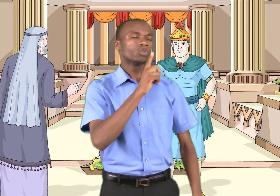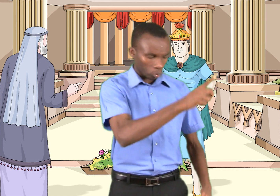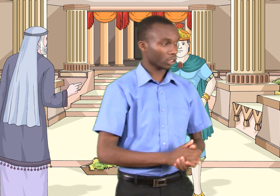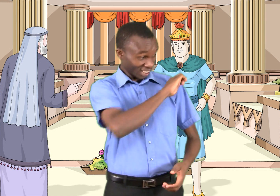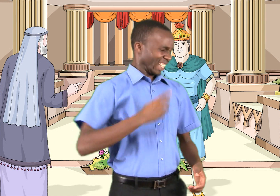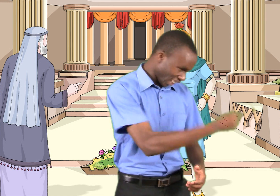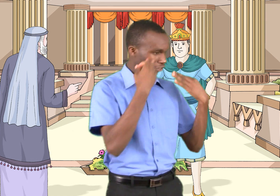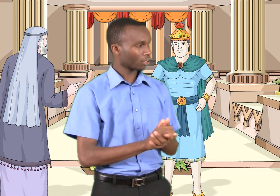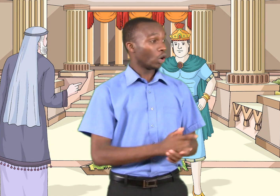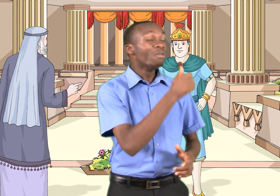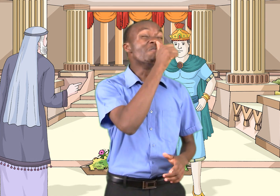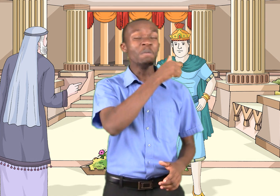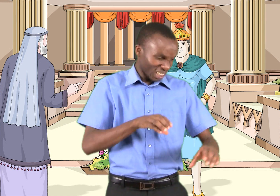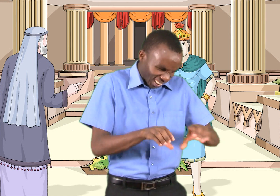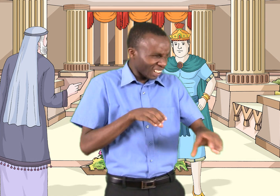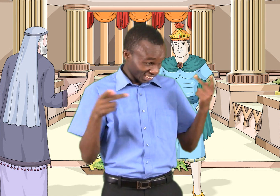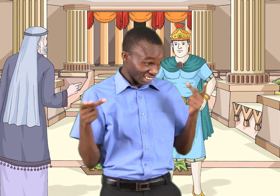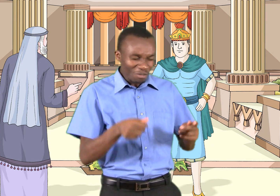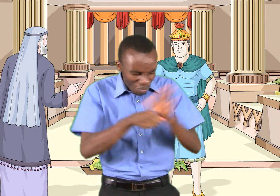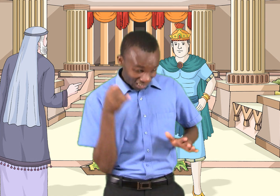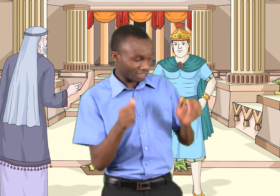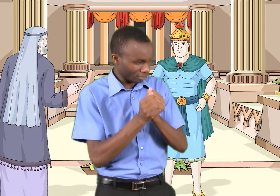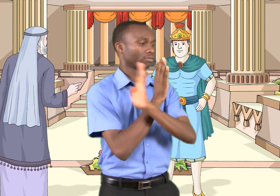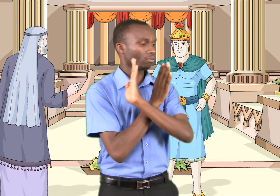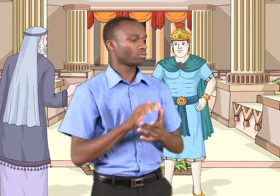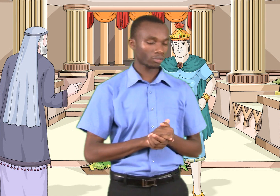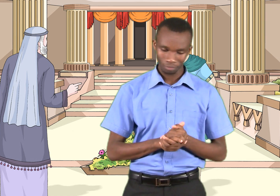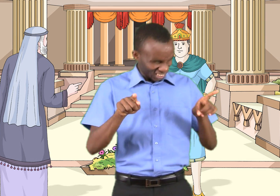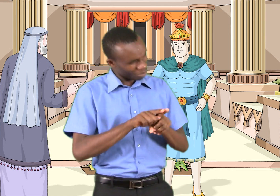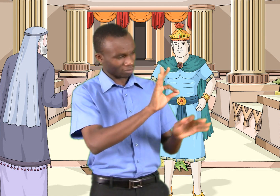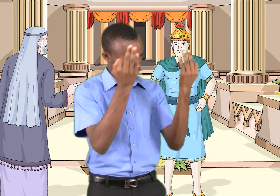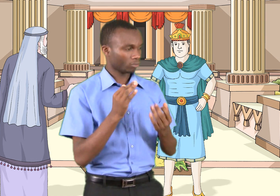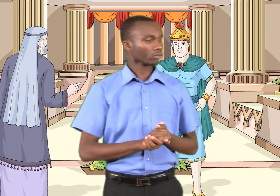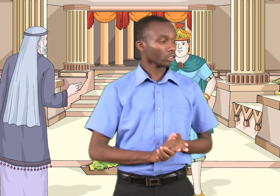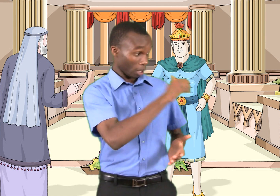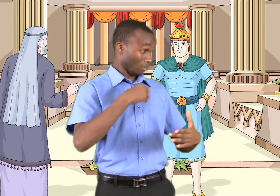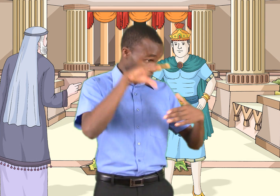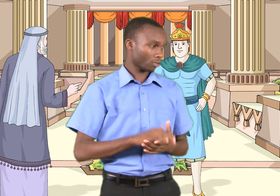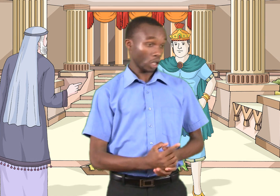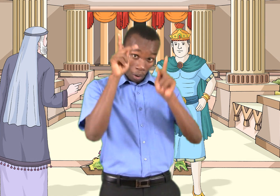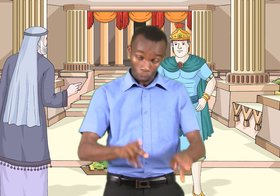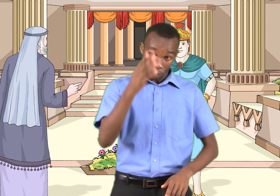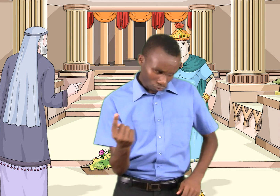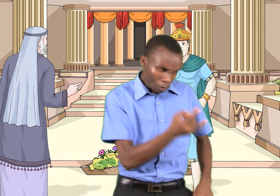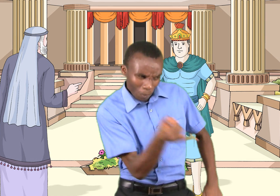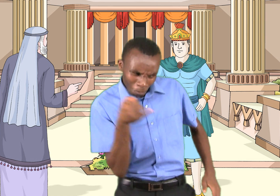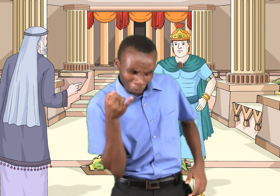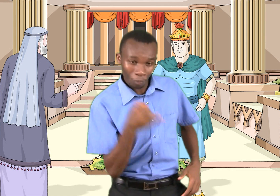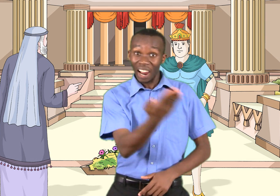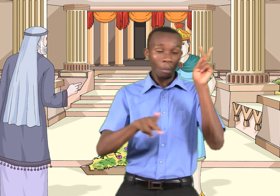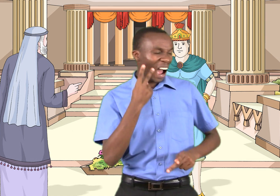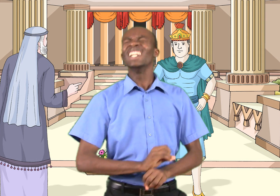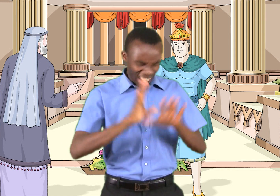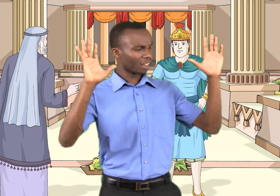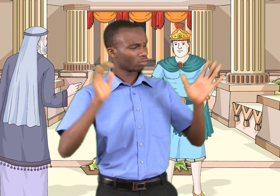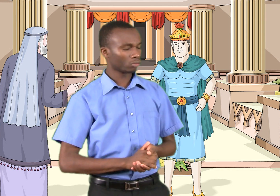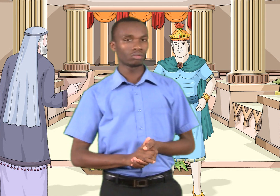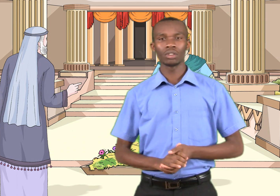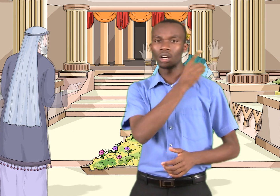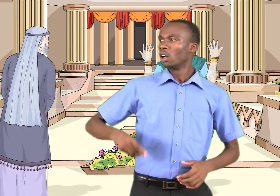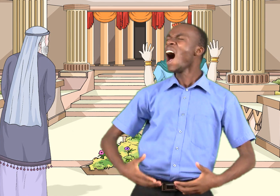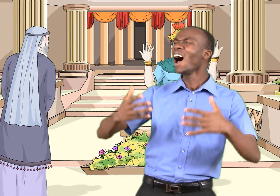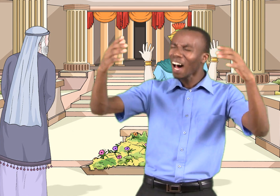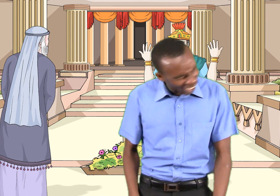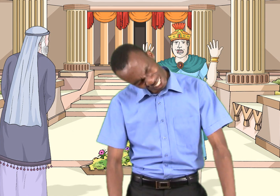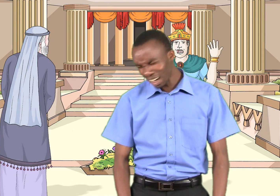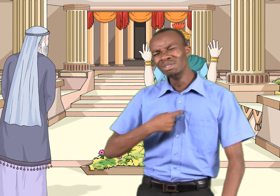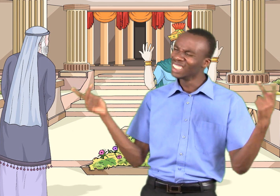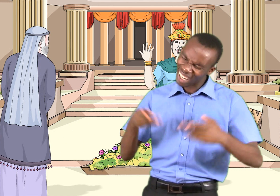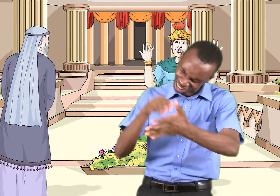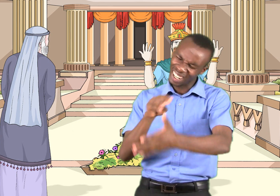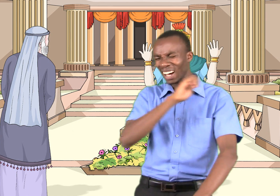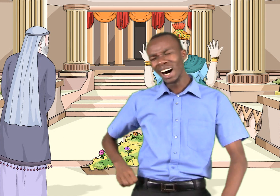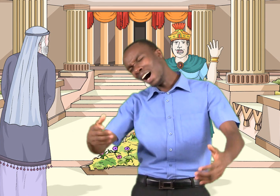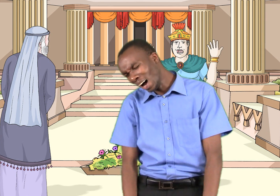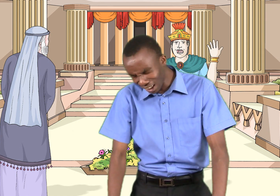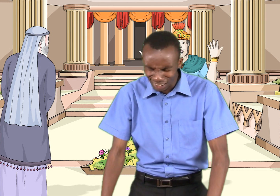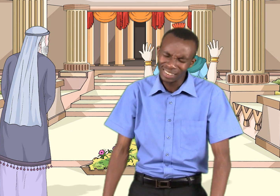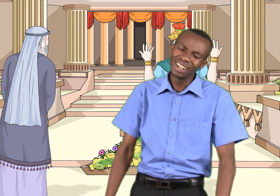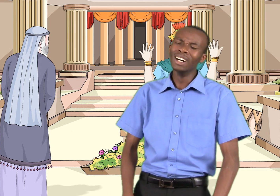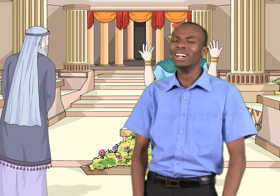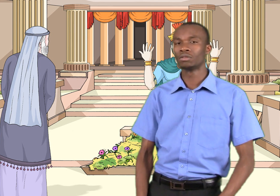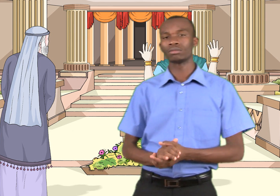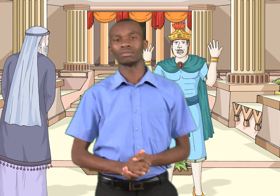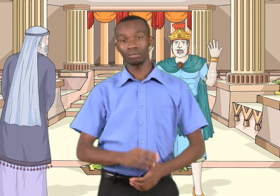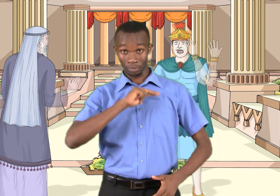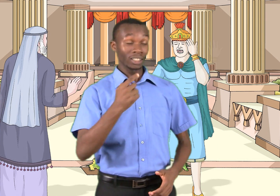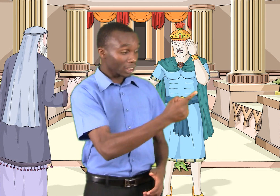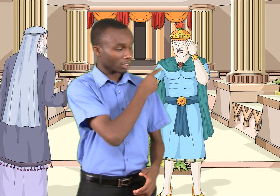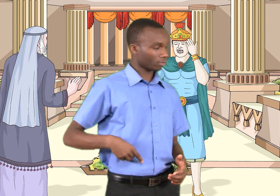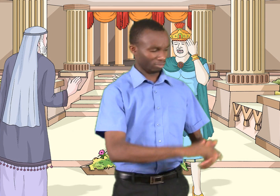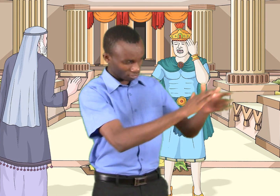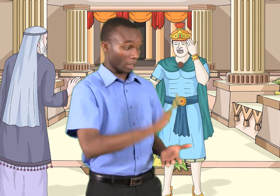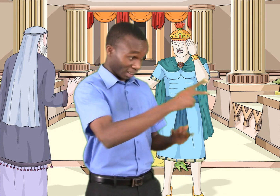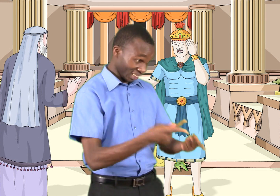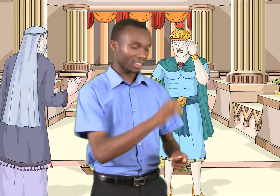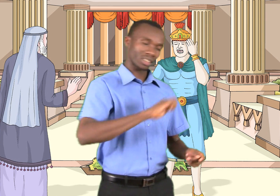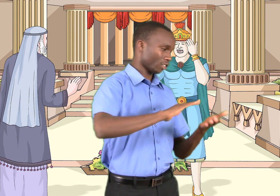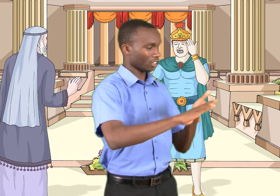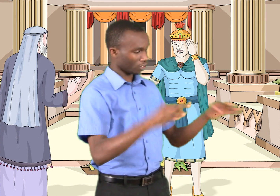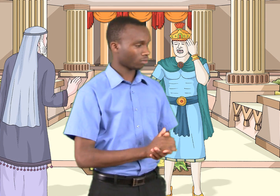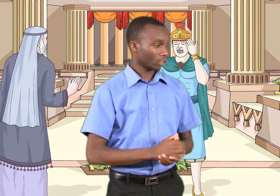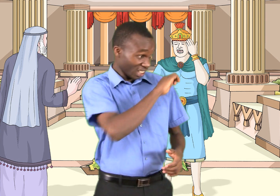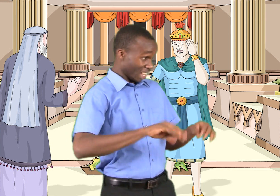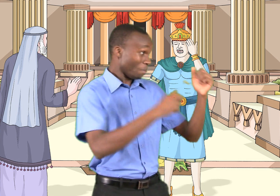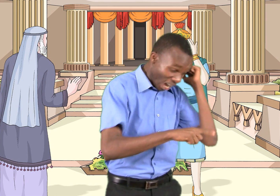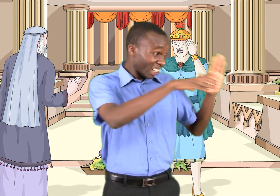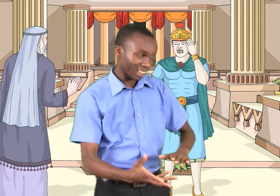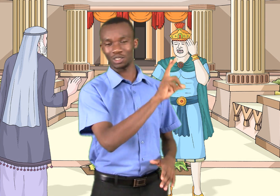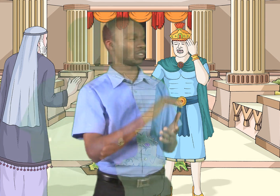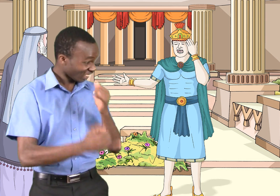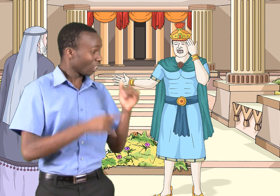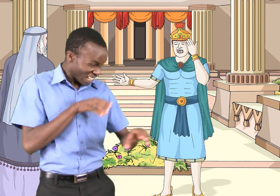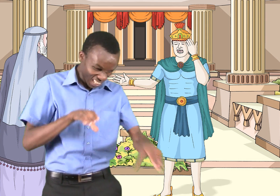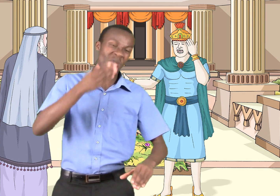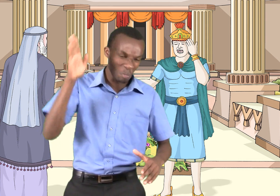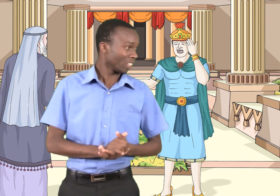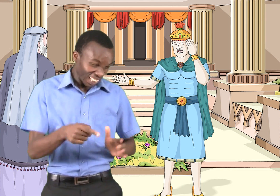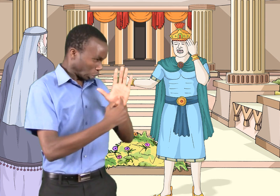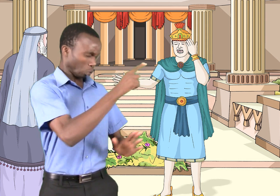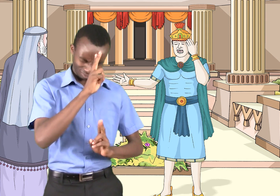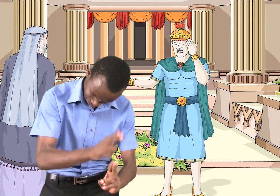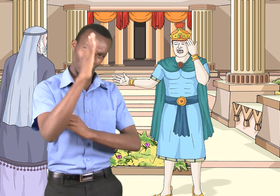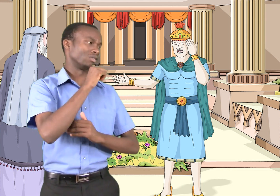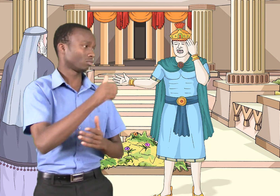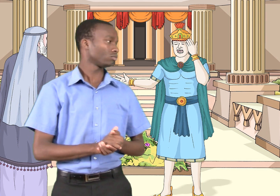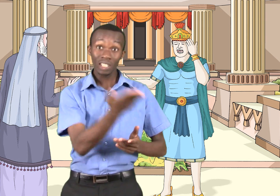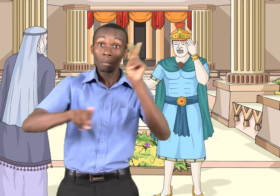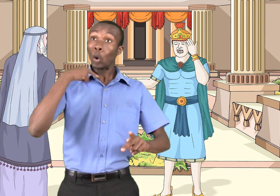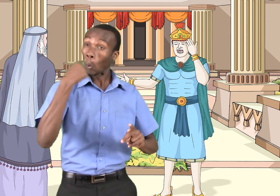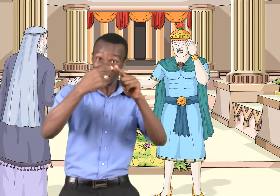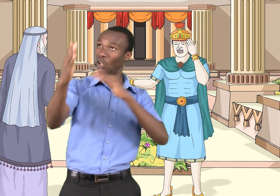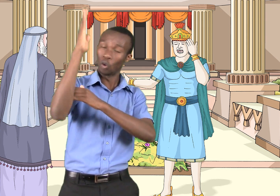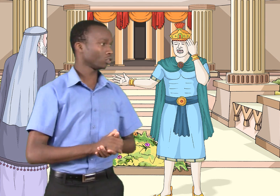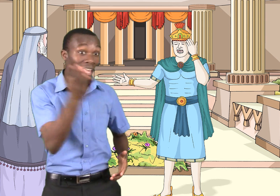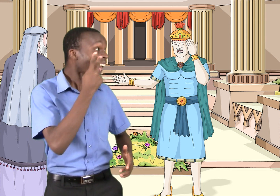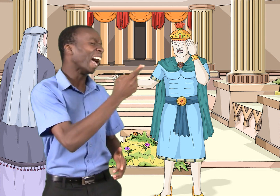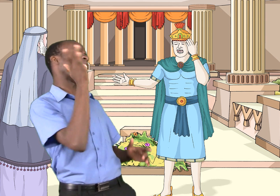This is what the LORD says: ‘I will raise up adversity against you from your own house. Before your very eyes I will take your wives and give them to another, and he will lie with them in broad daylight. You have acted in secret, but I will do this thing in broad daylight before all Israel.’” Then David said to Nathan, “I have sinned against the LORD.”